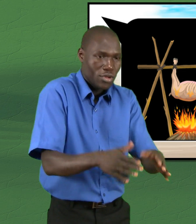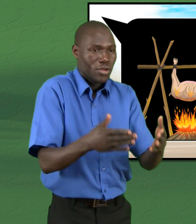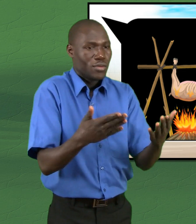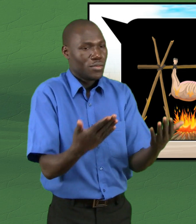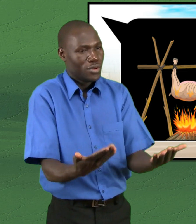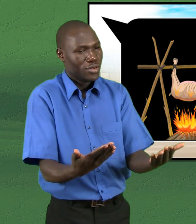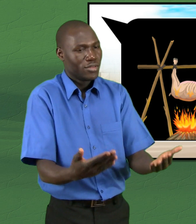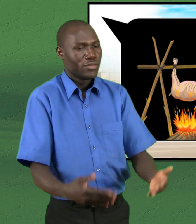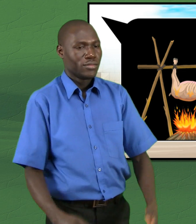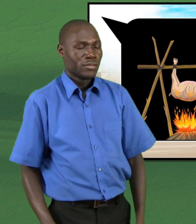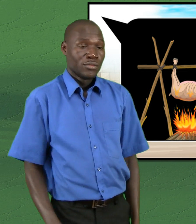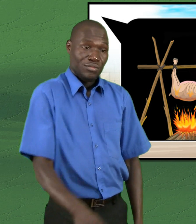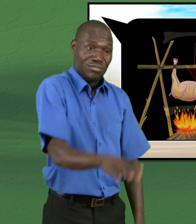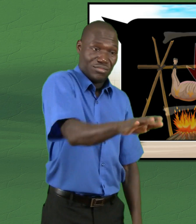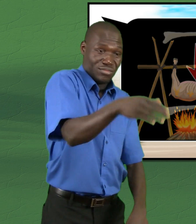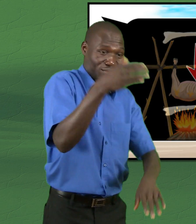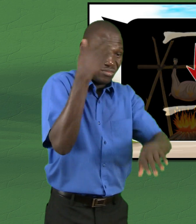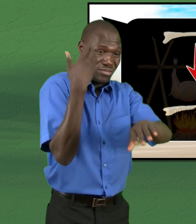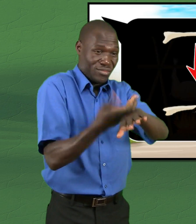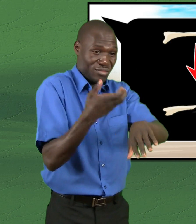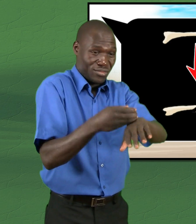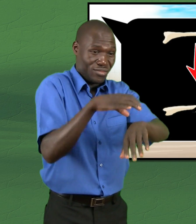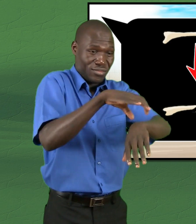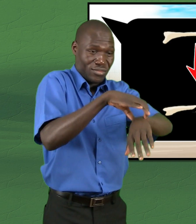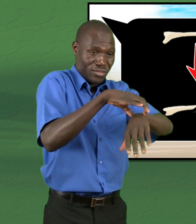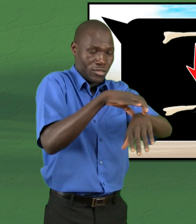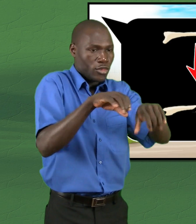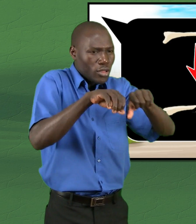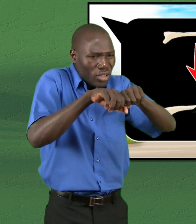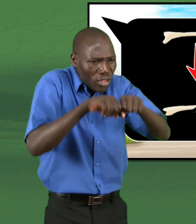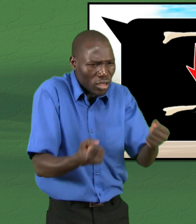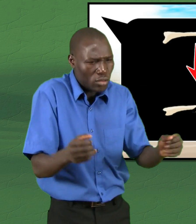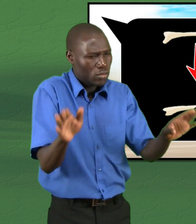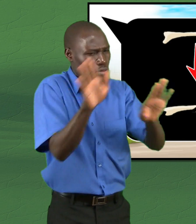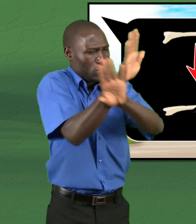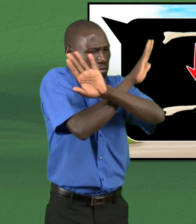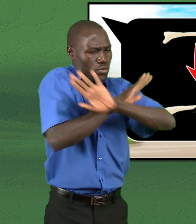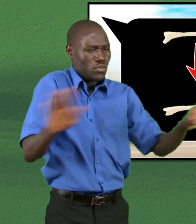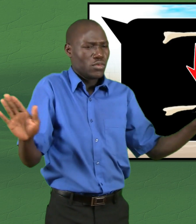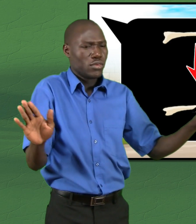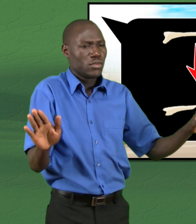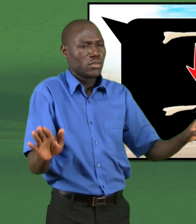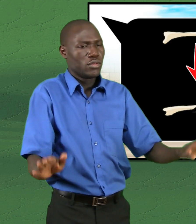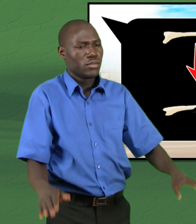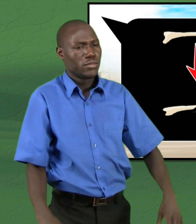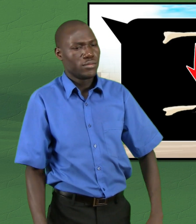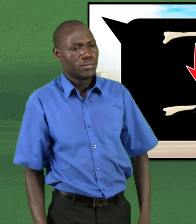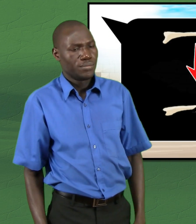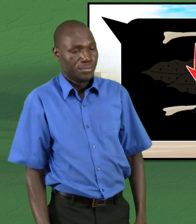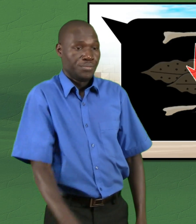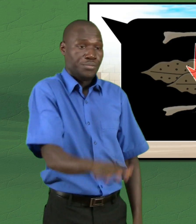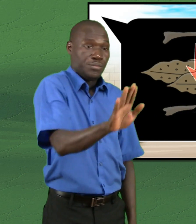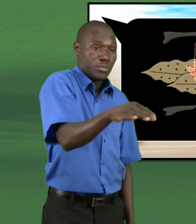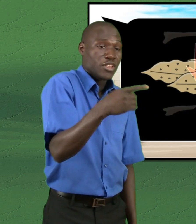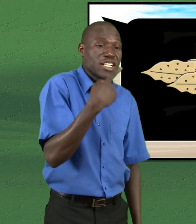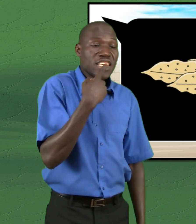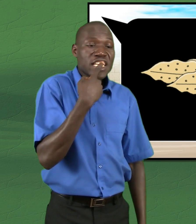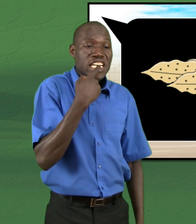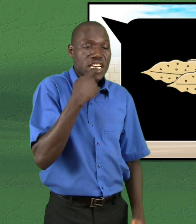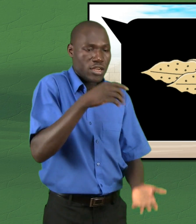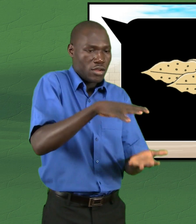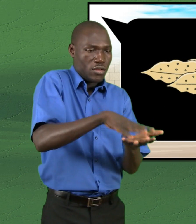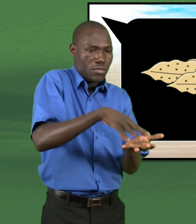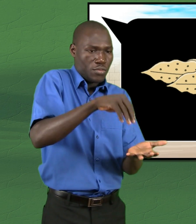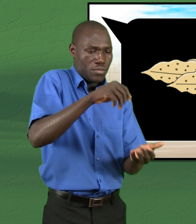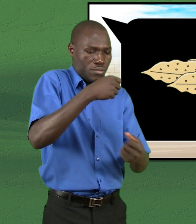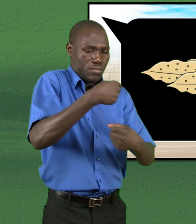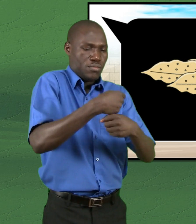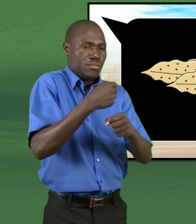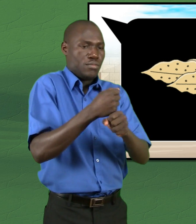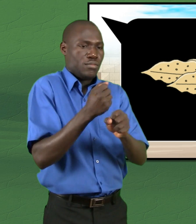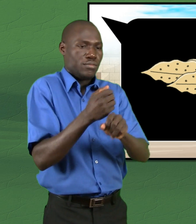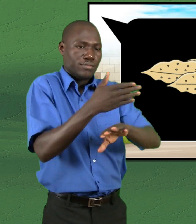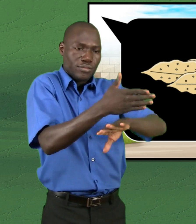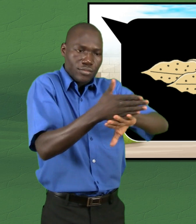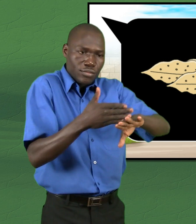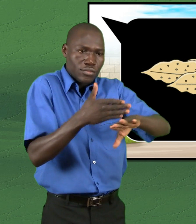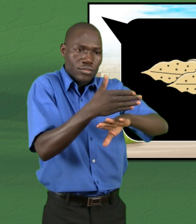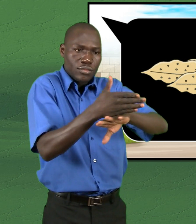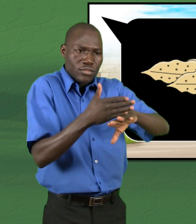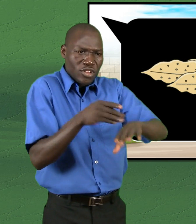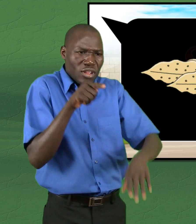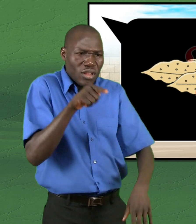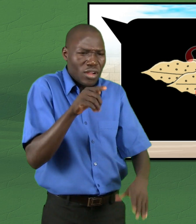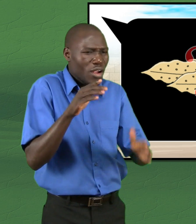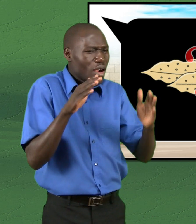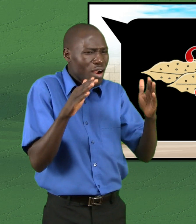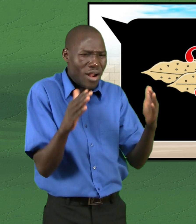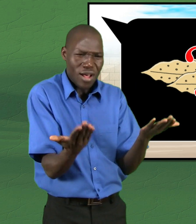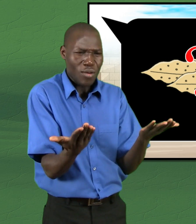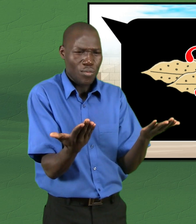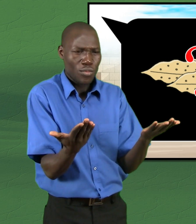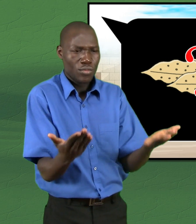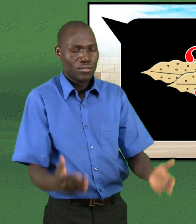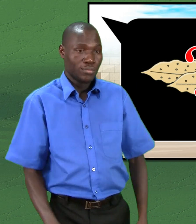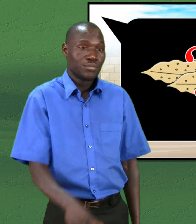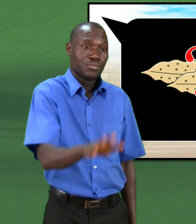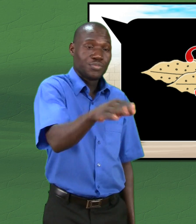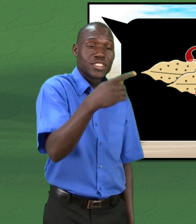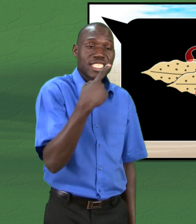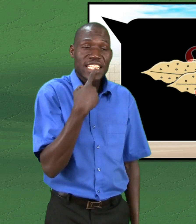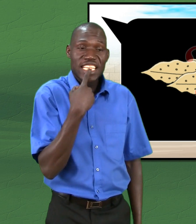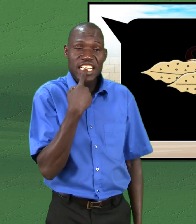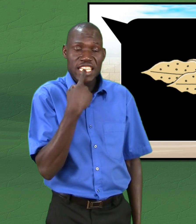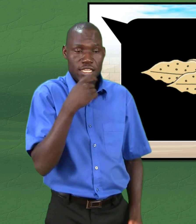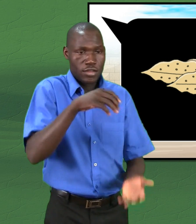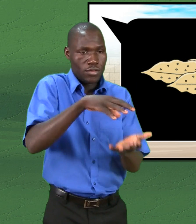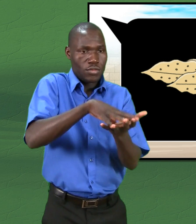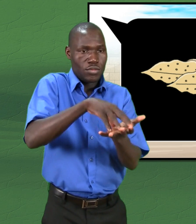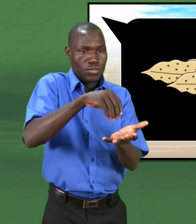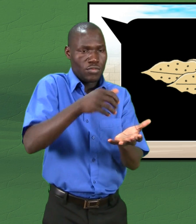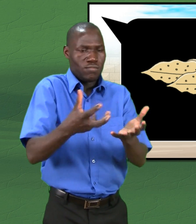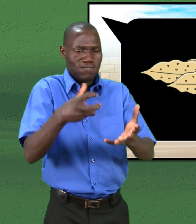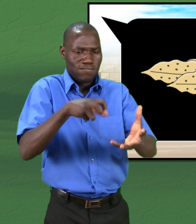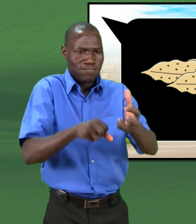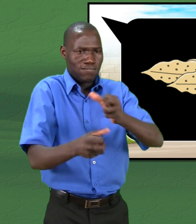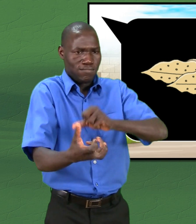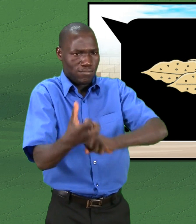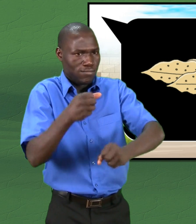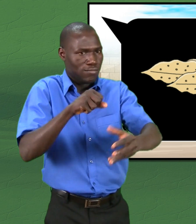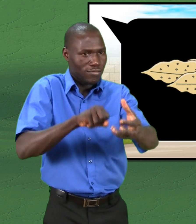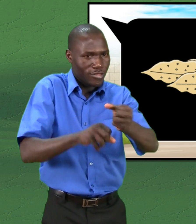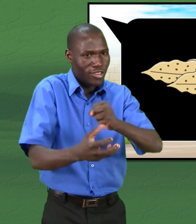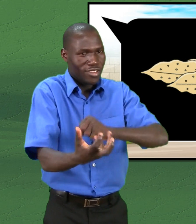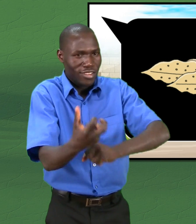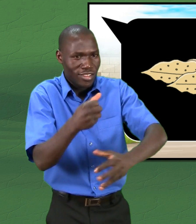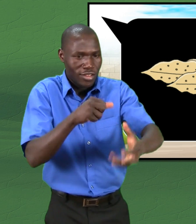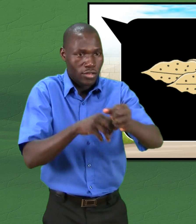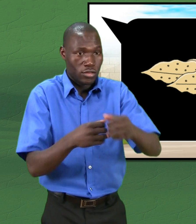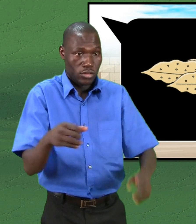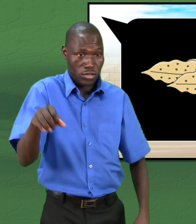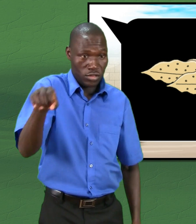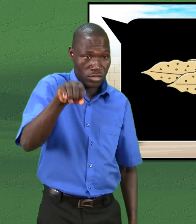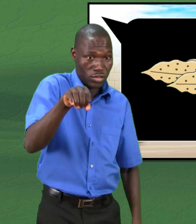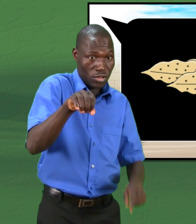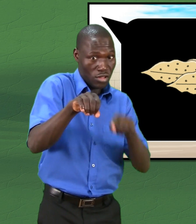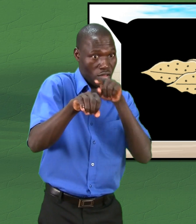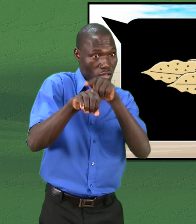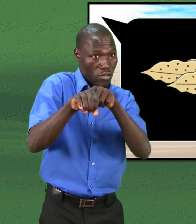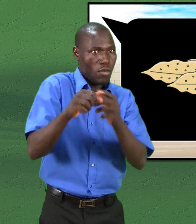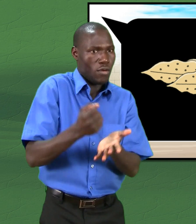Do not leave any of it until morning;